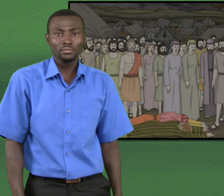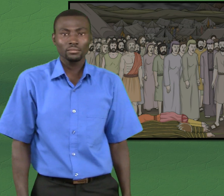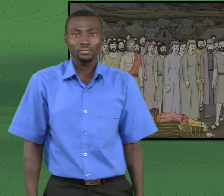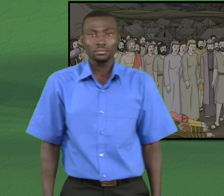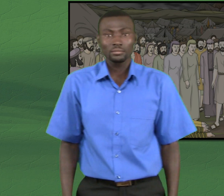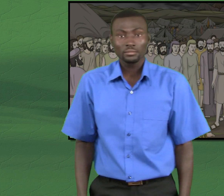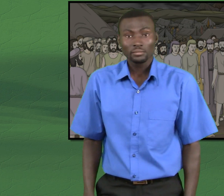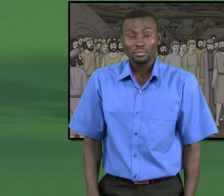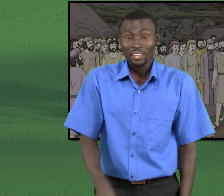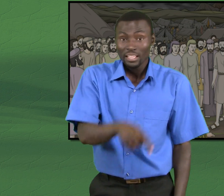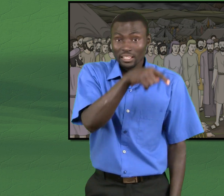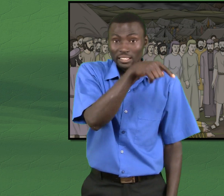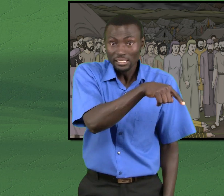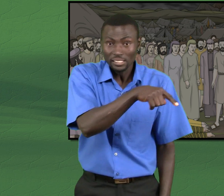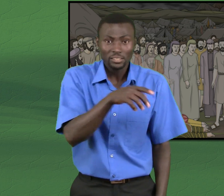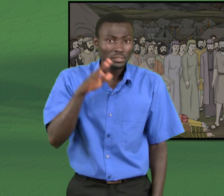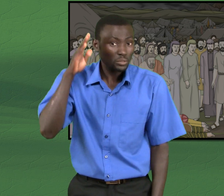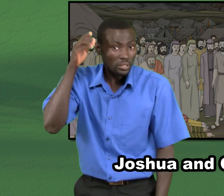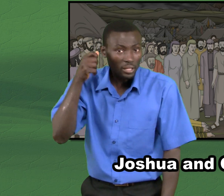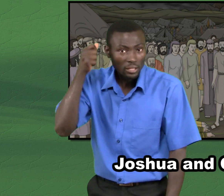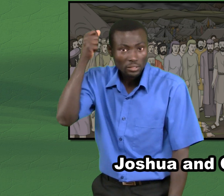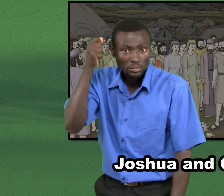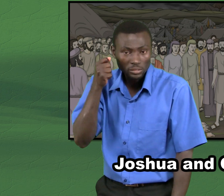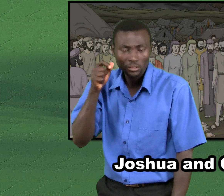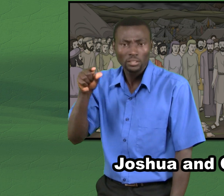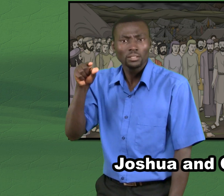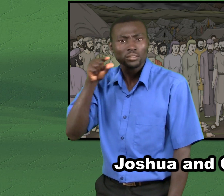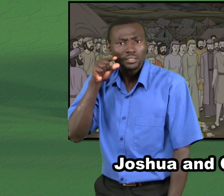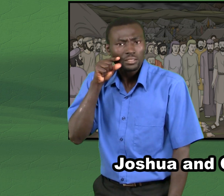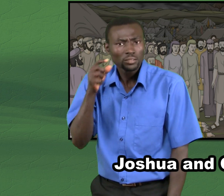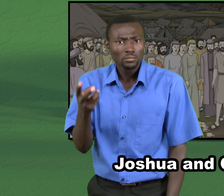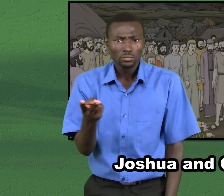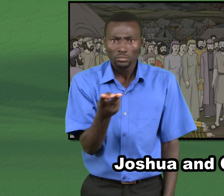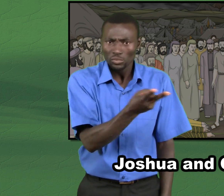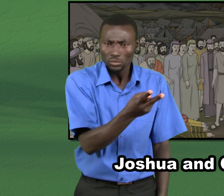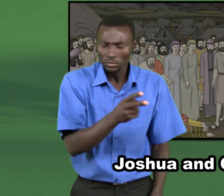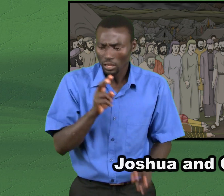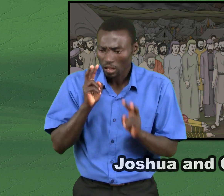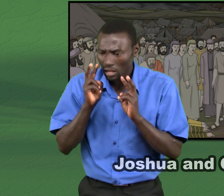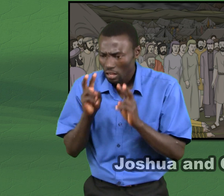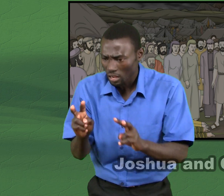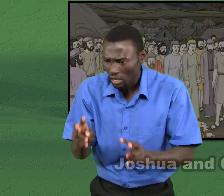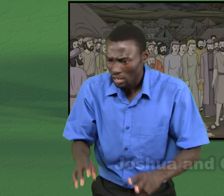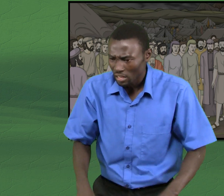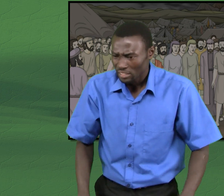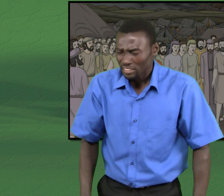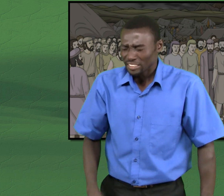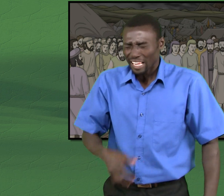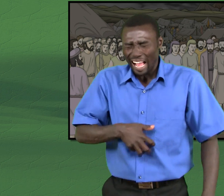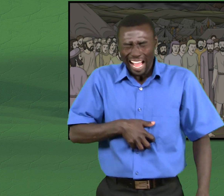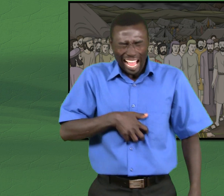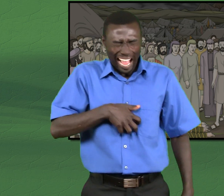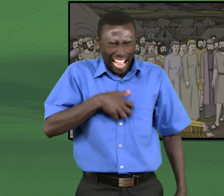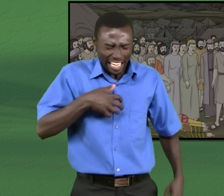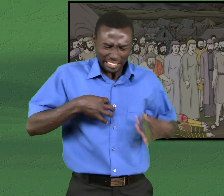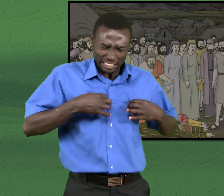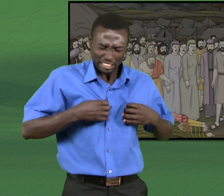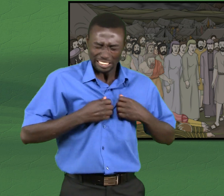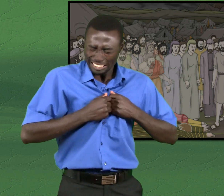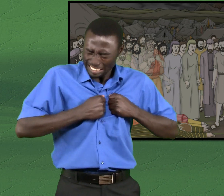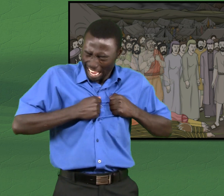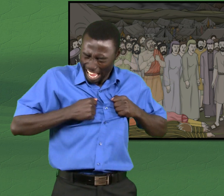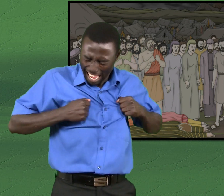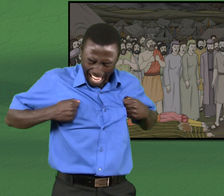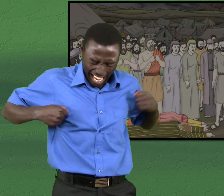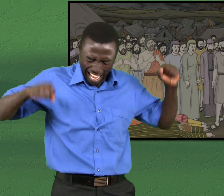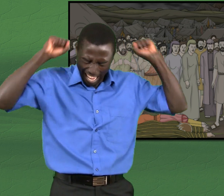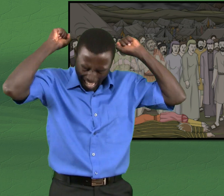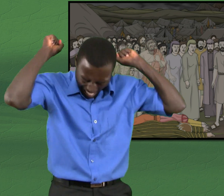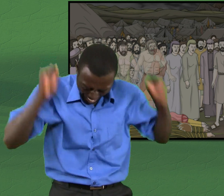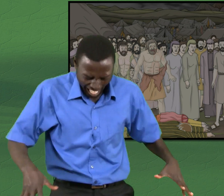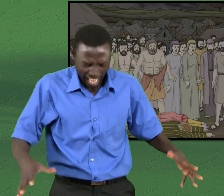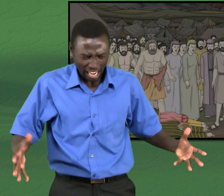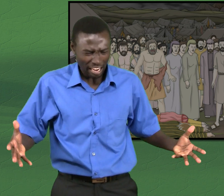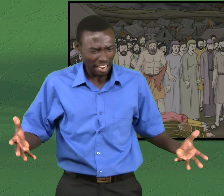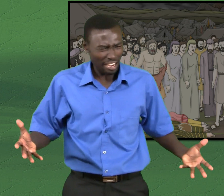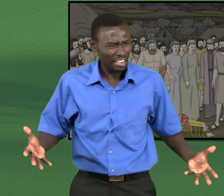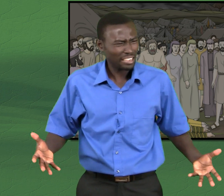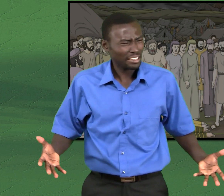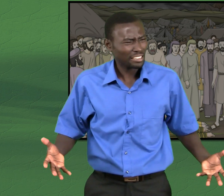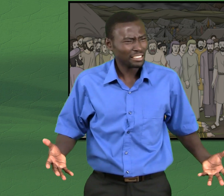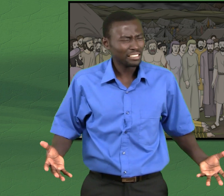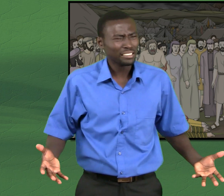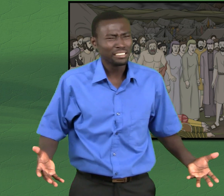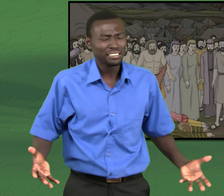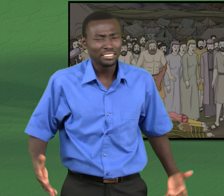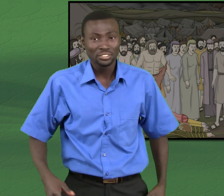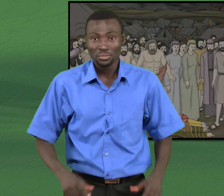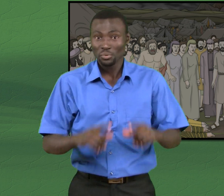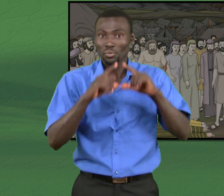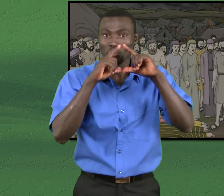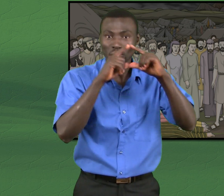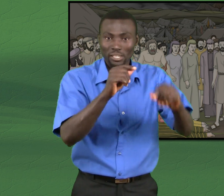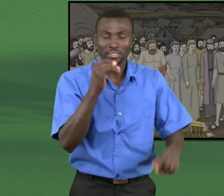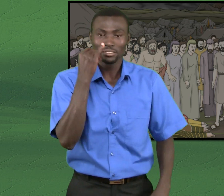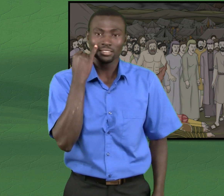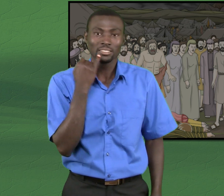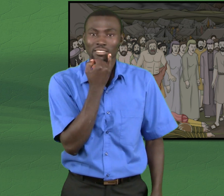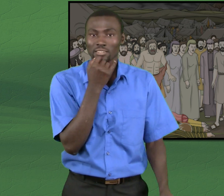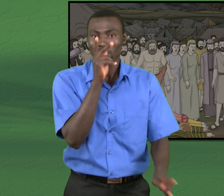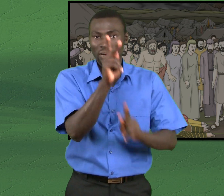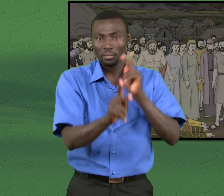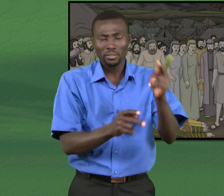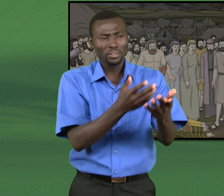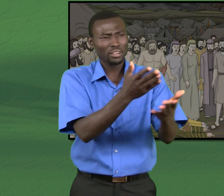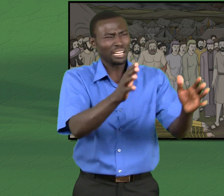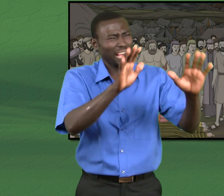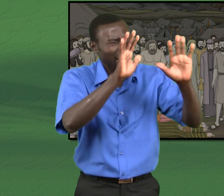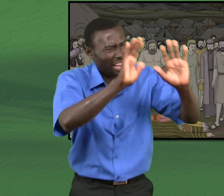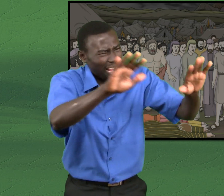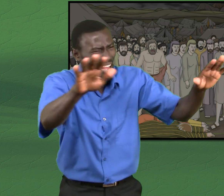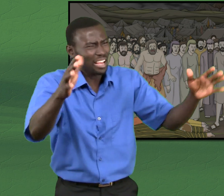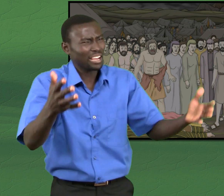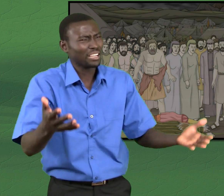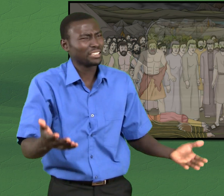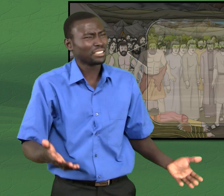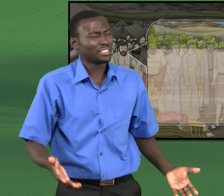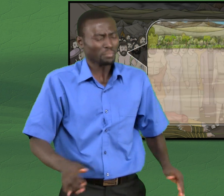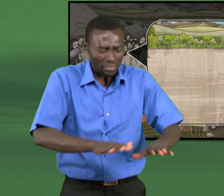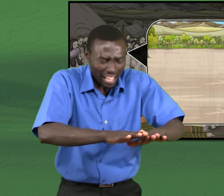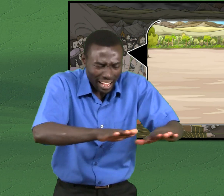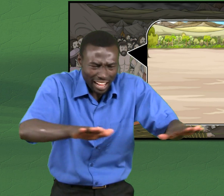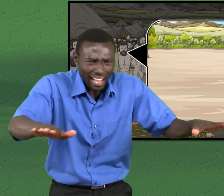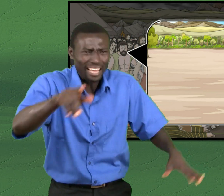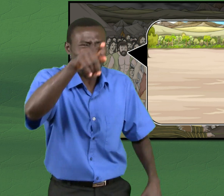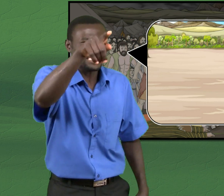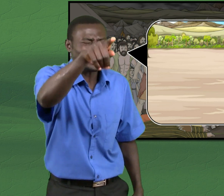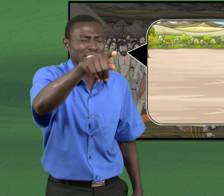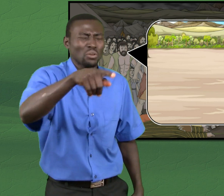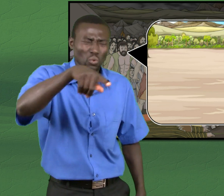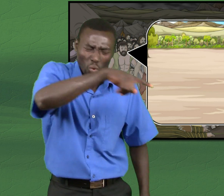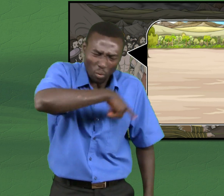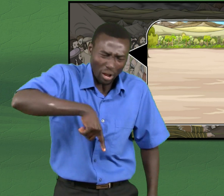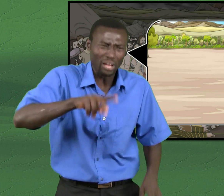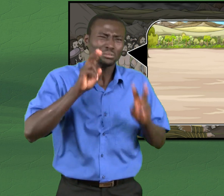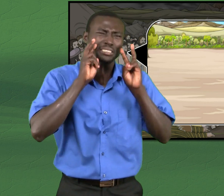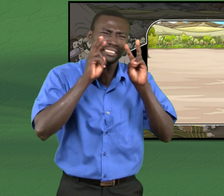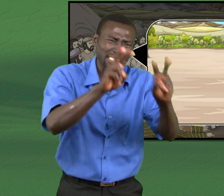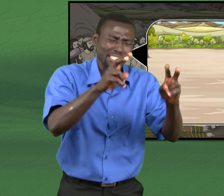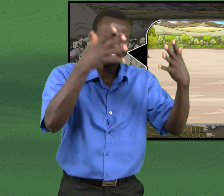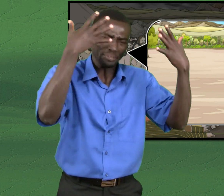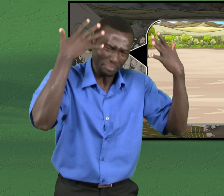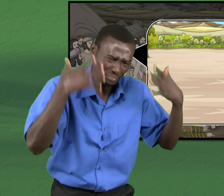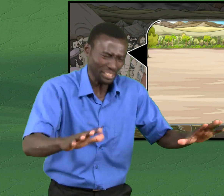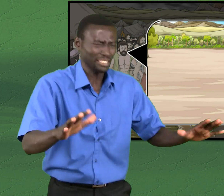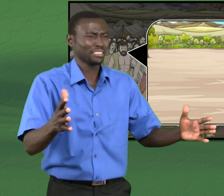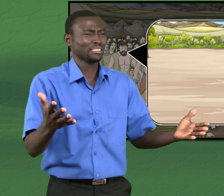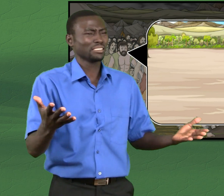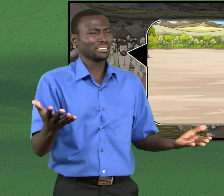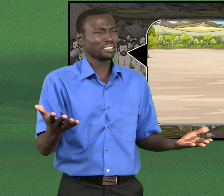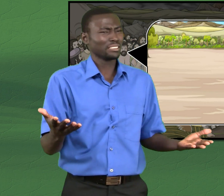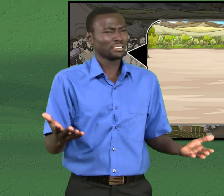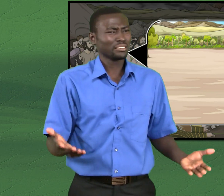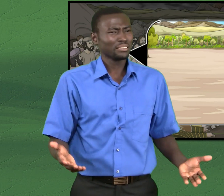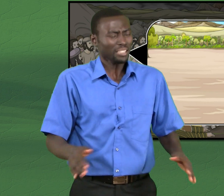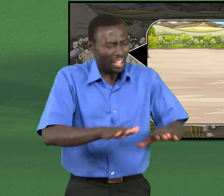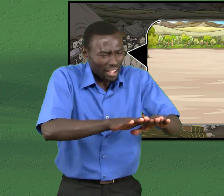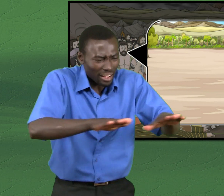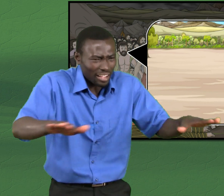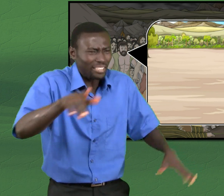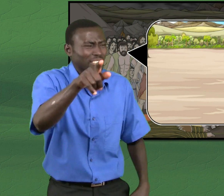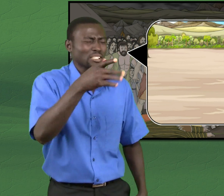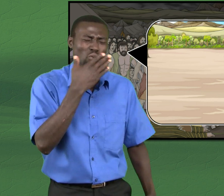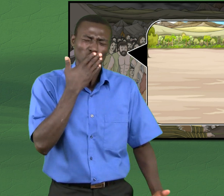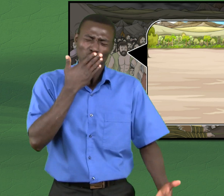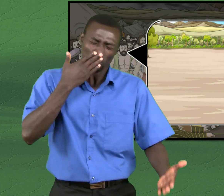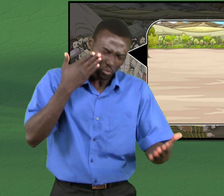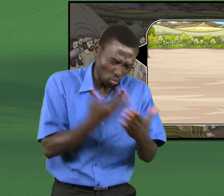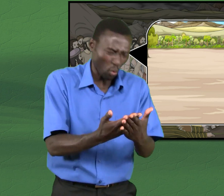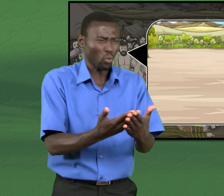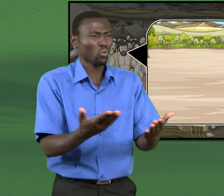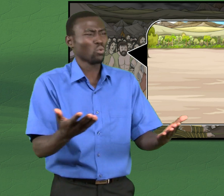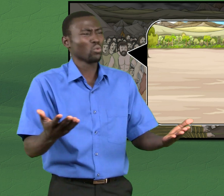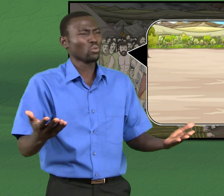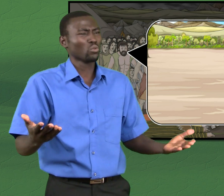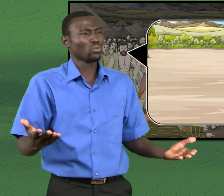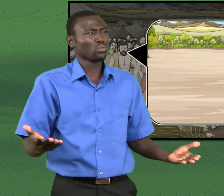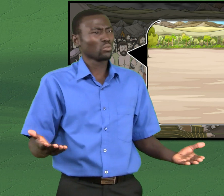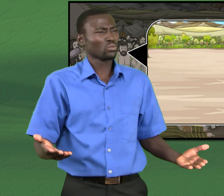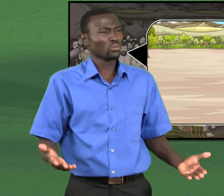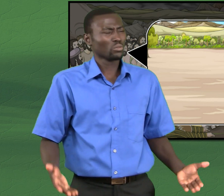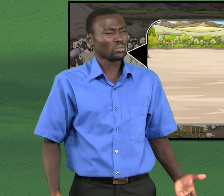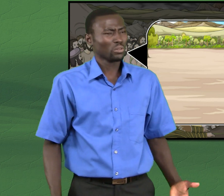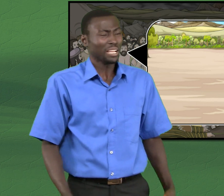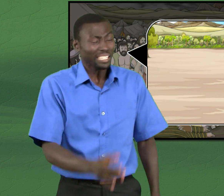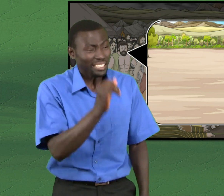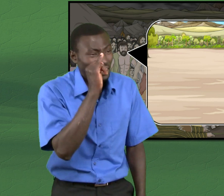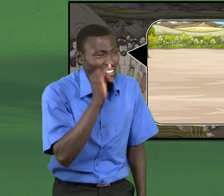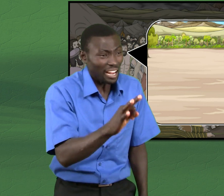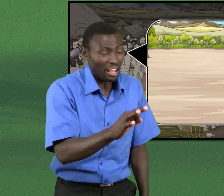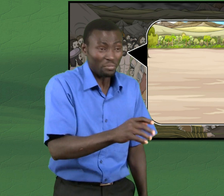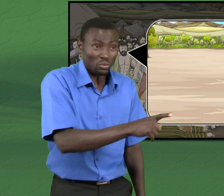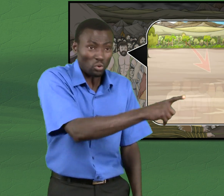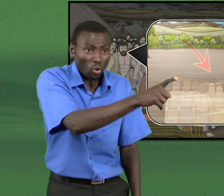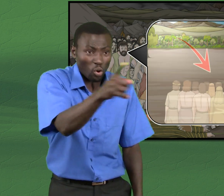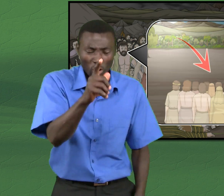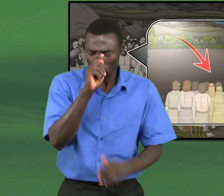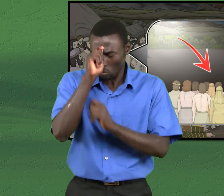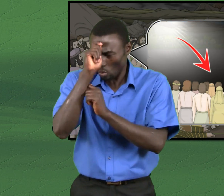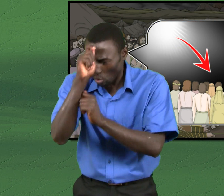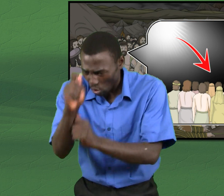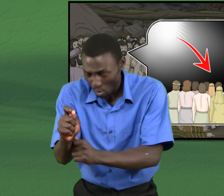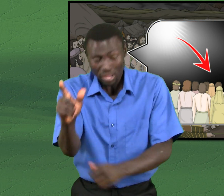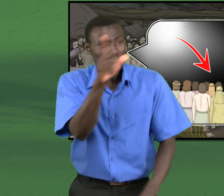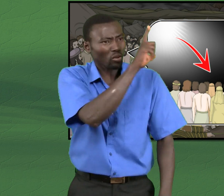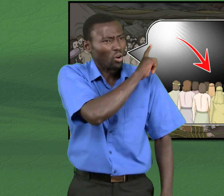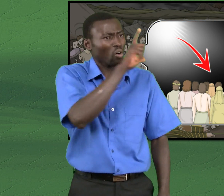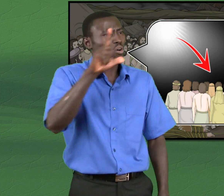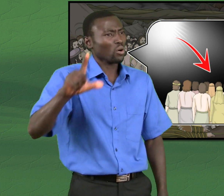Joshua son of Nun and Caleb son of Jephunneh, who were among those who had spied out the land, tore their clothes and said to the whole congregation of Israel, “The land we passed through and explored is an exceedingly good land.